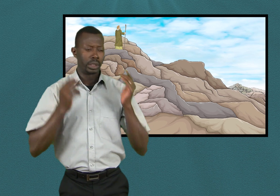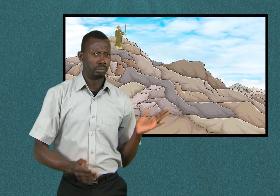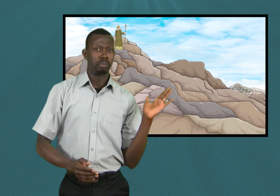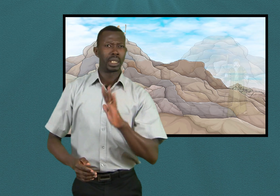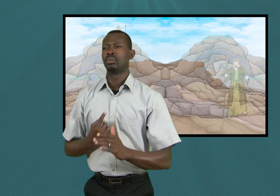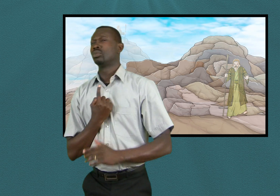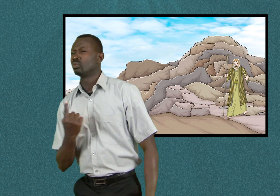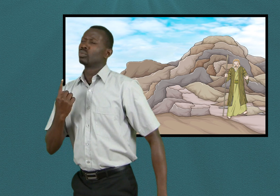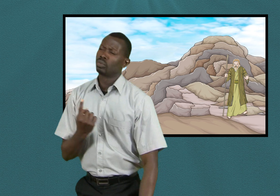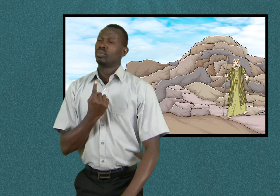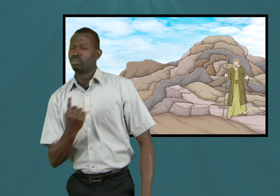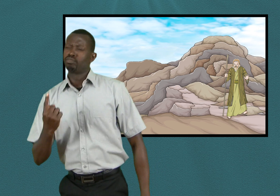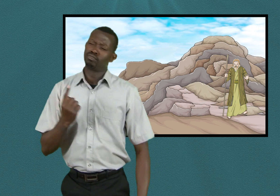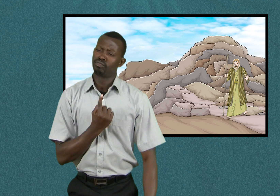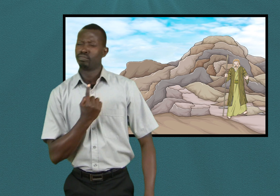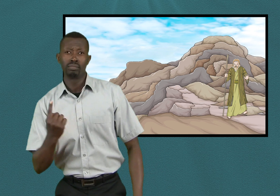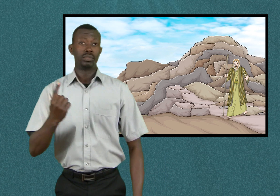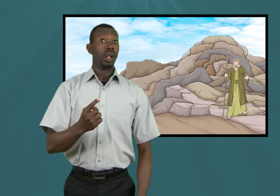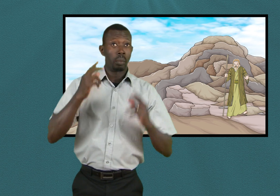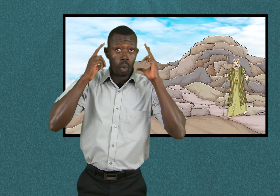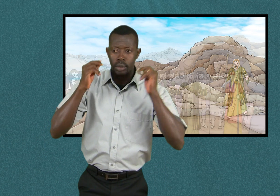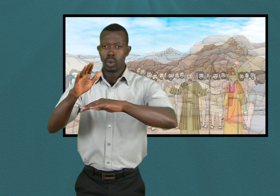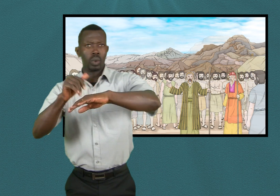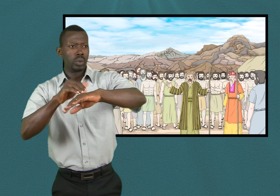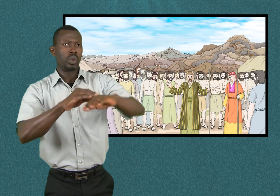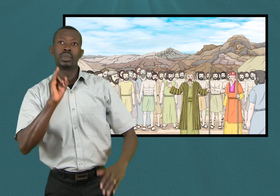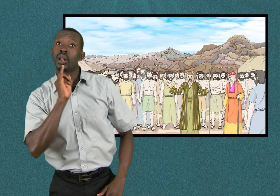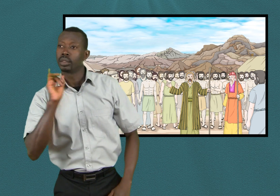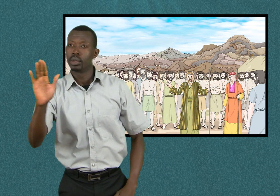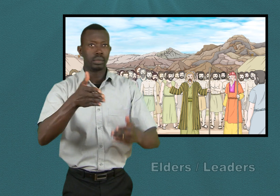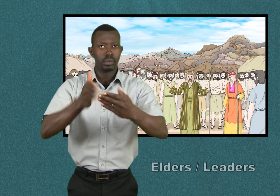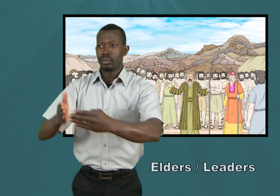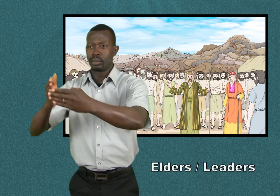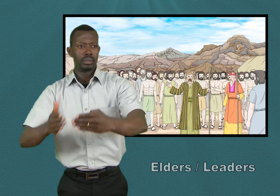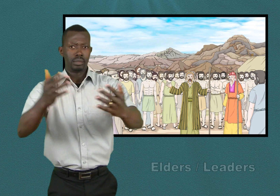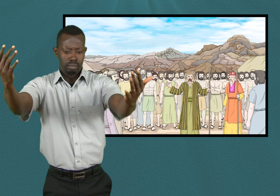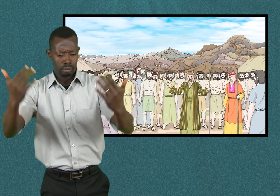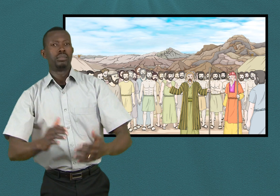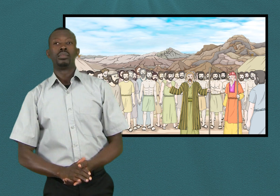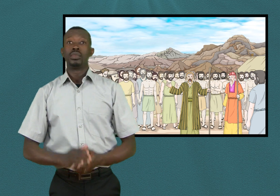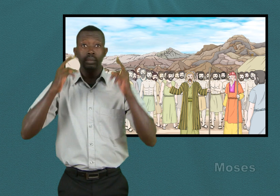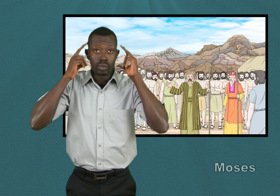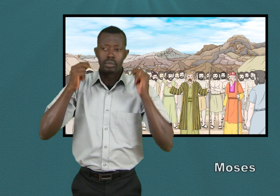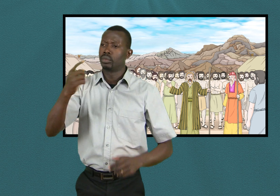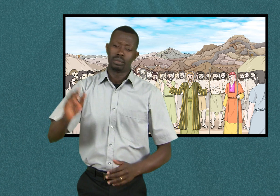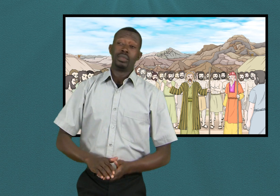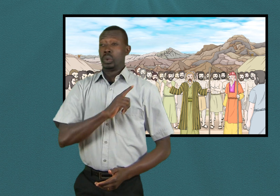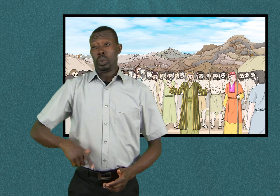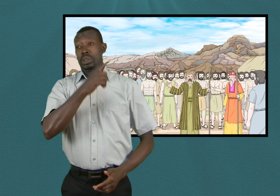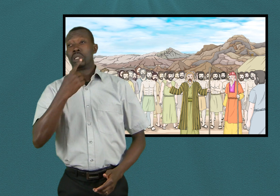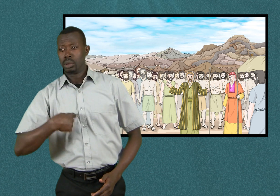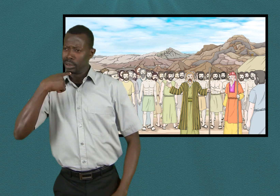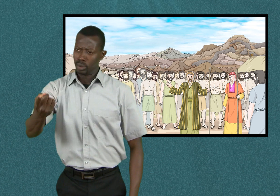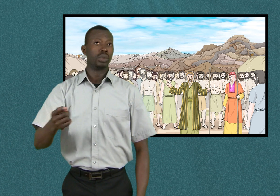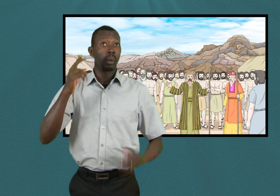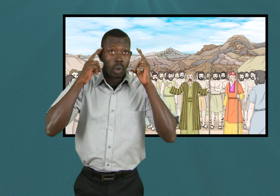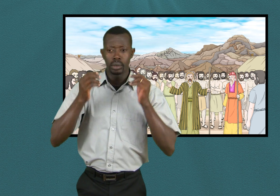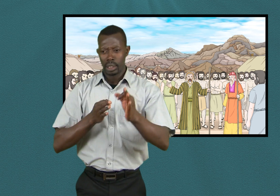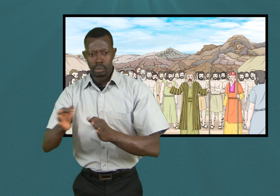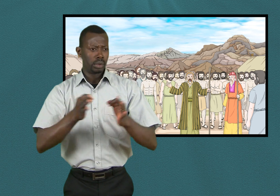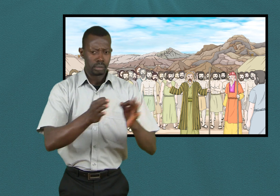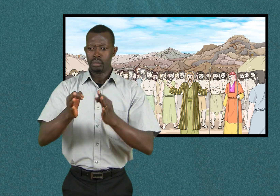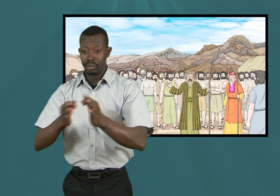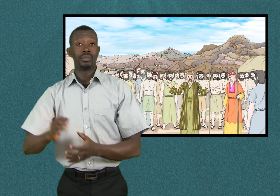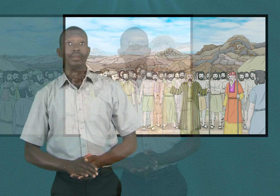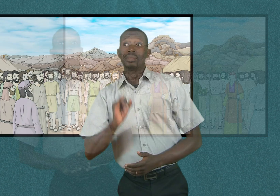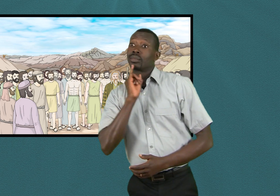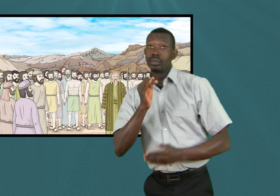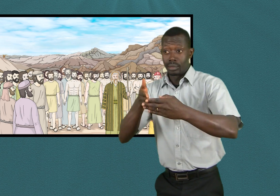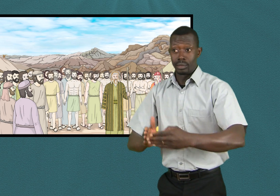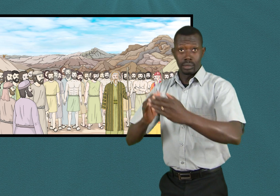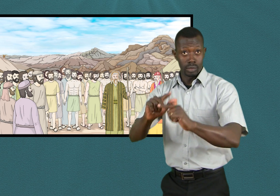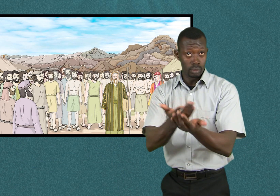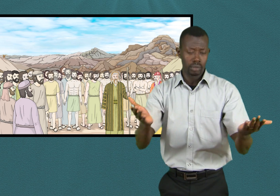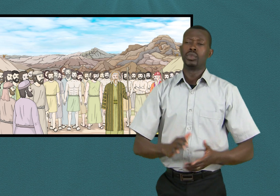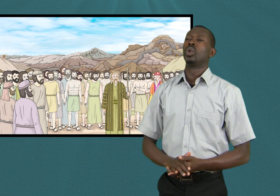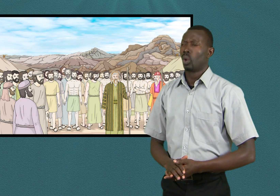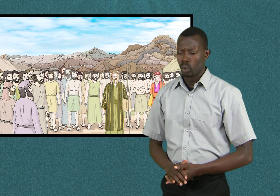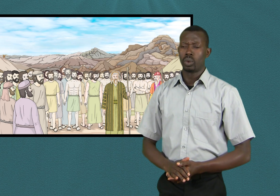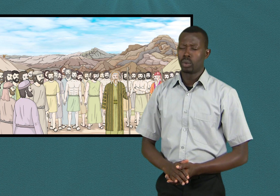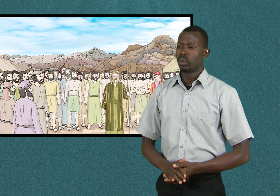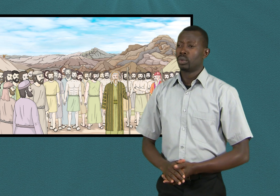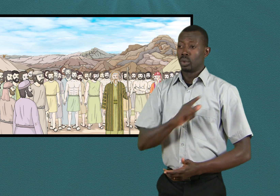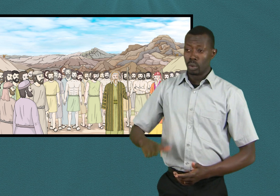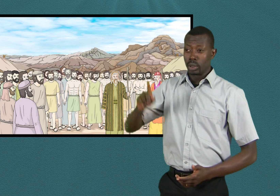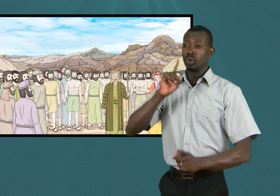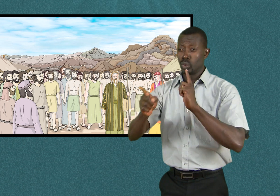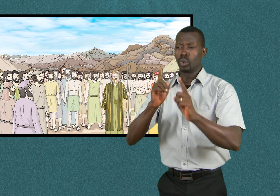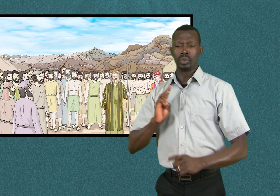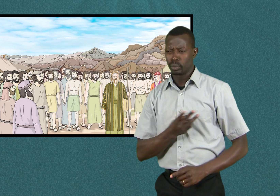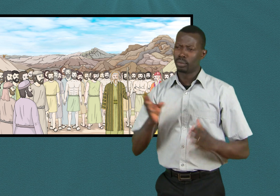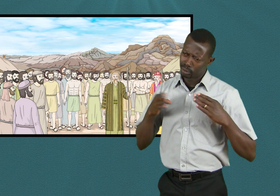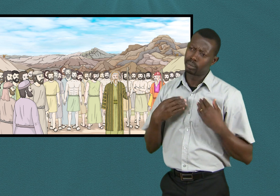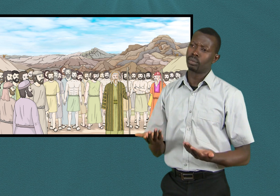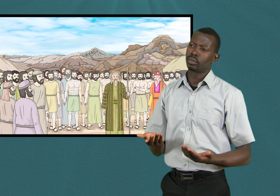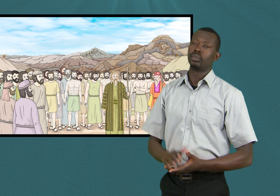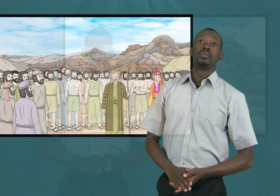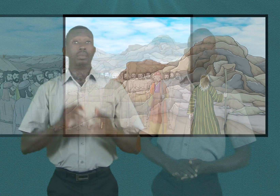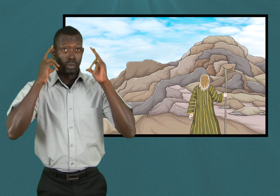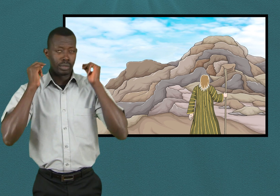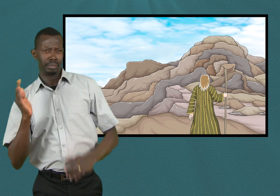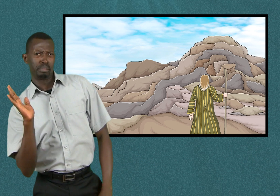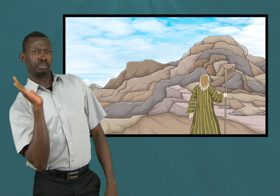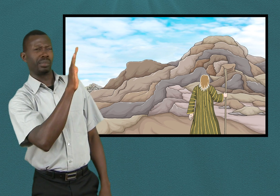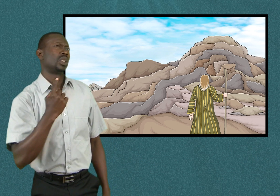So Moses went back and summoned the elders of the people and set before them all these words that the LORD had commanded him. And all the people answered together, “We will do everything that the LORD has spoken.”